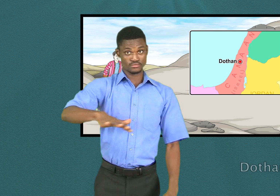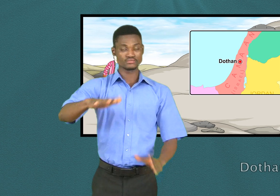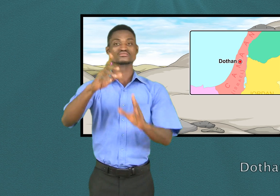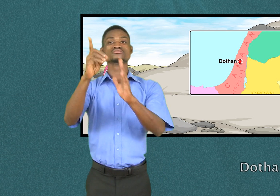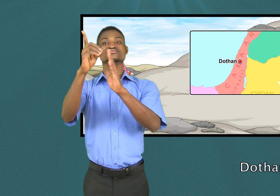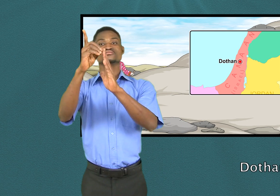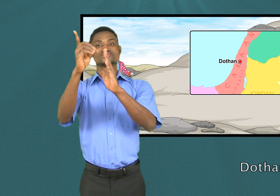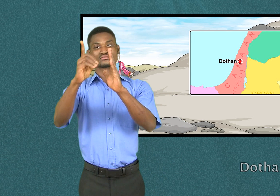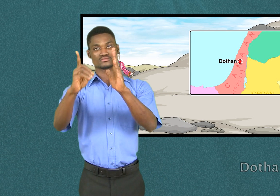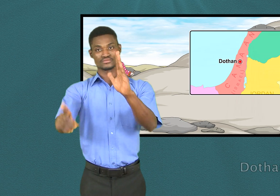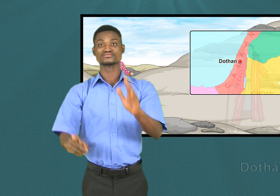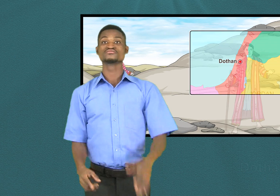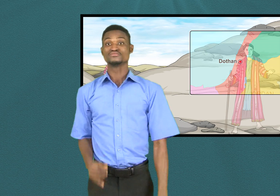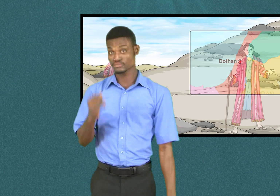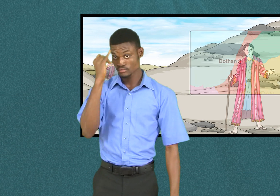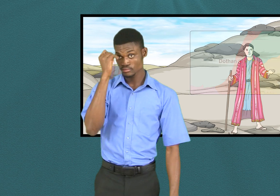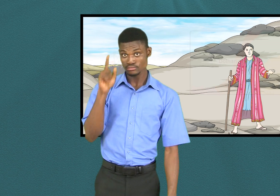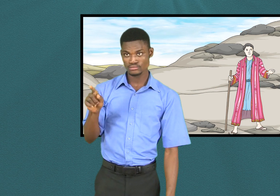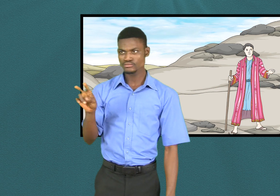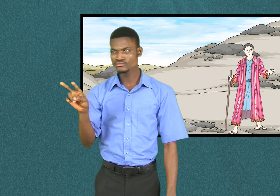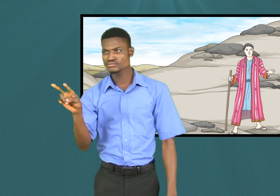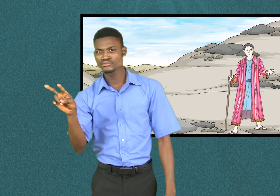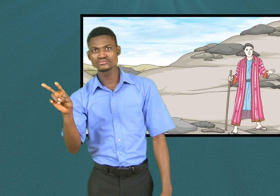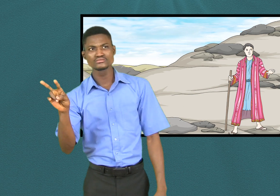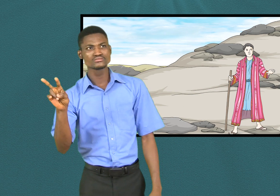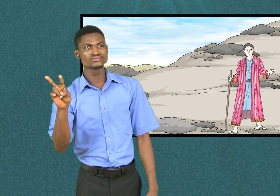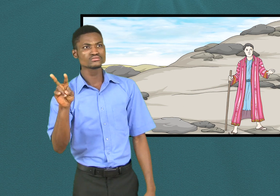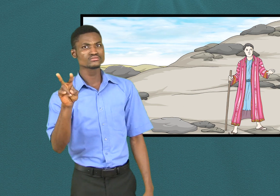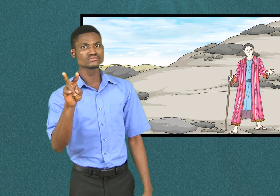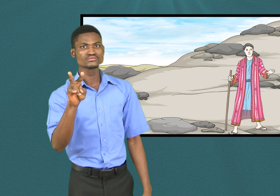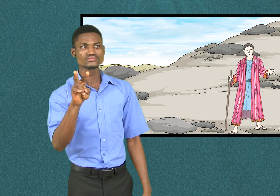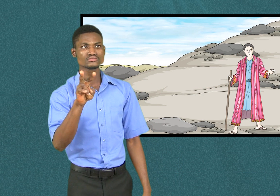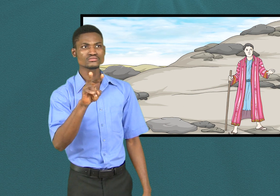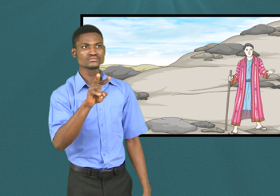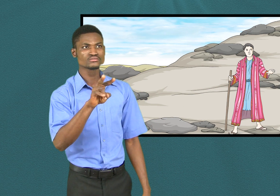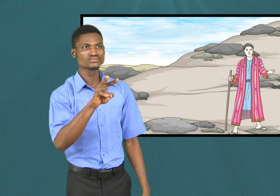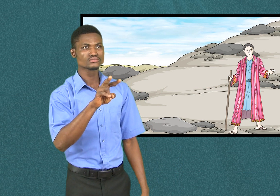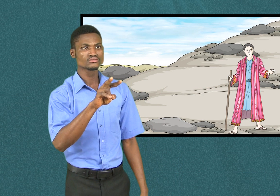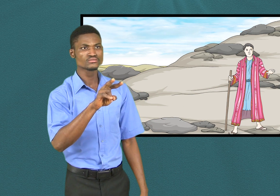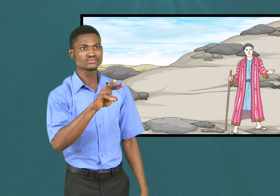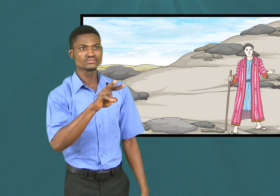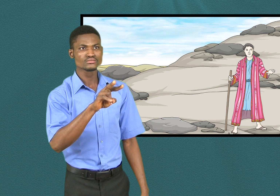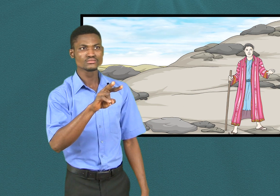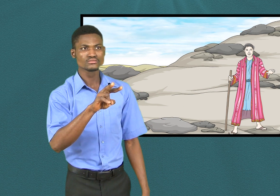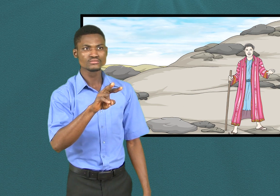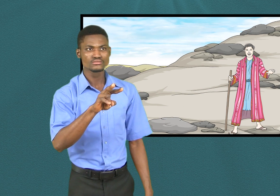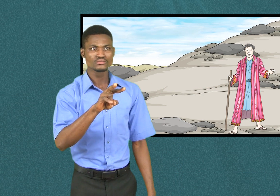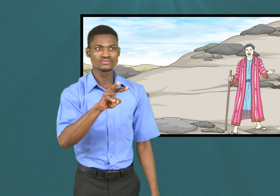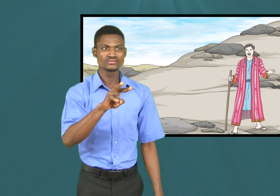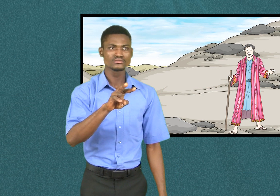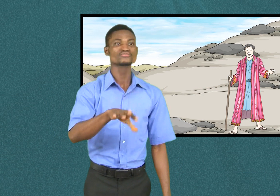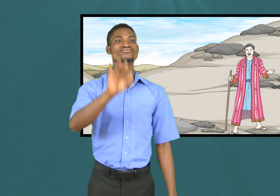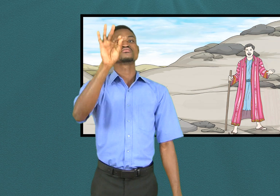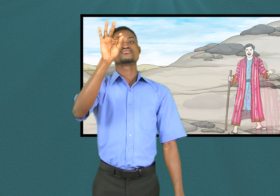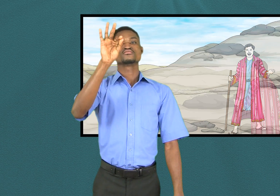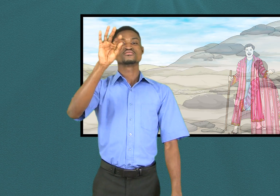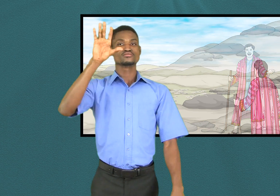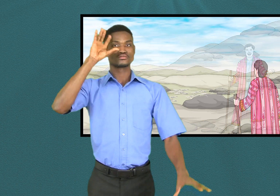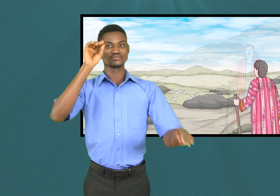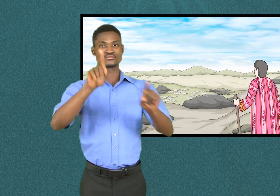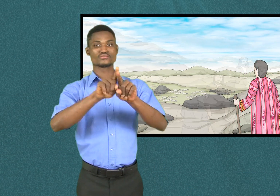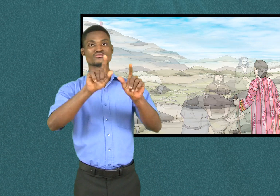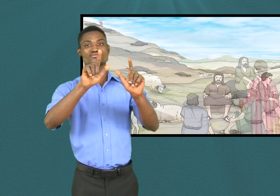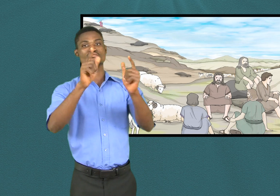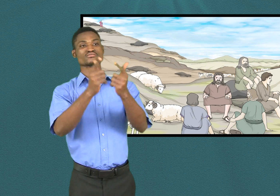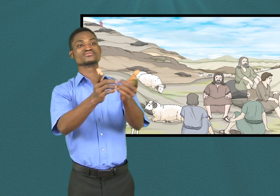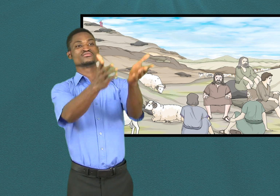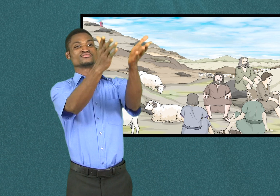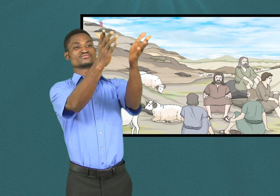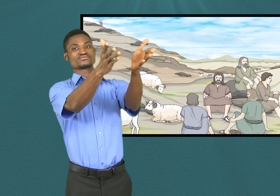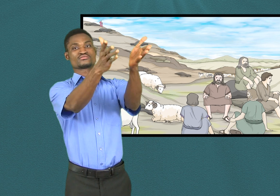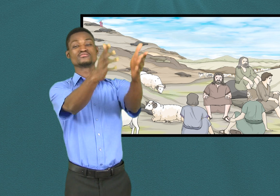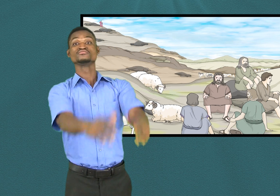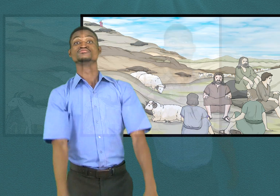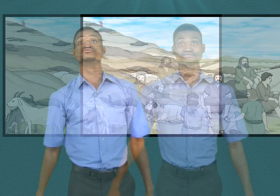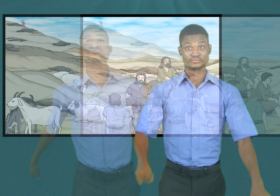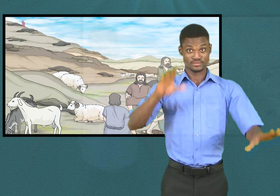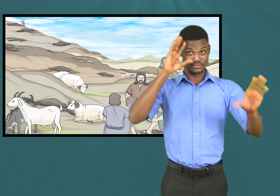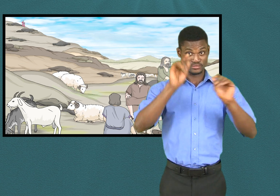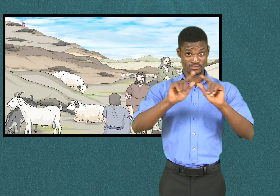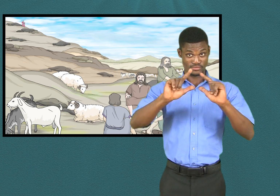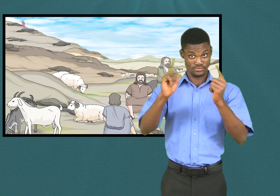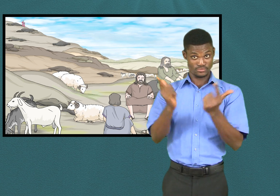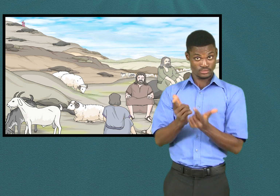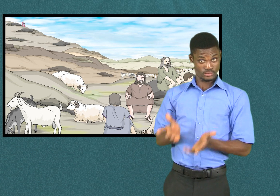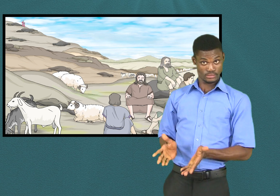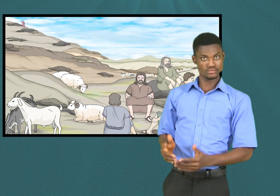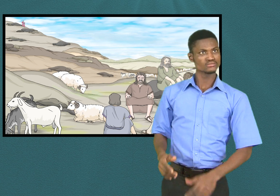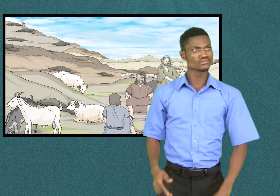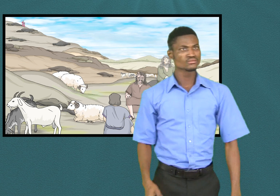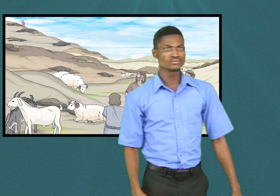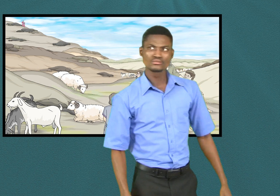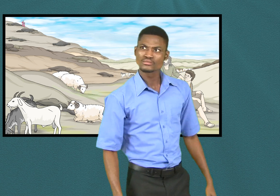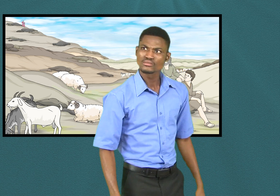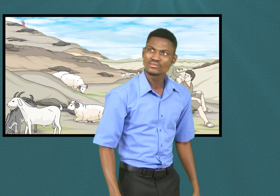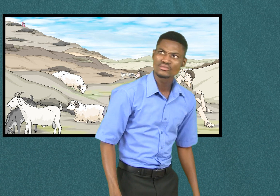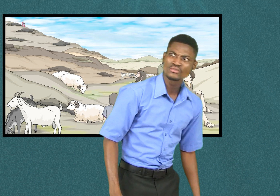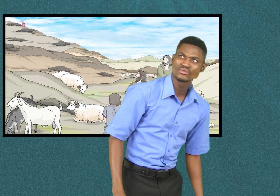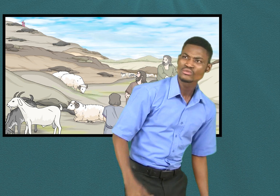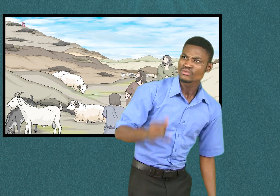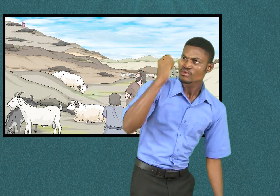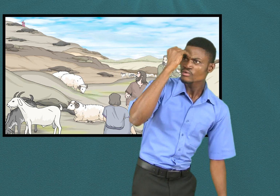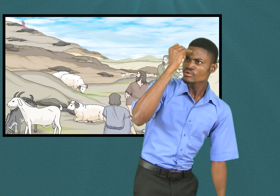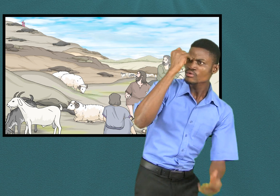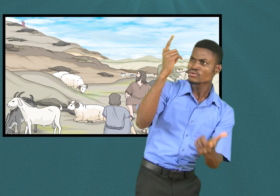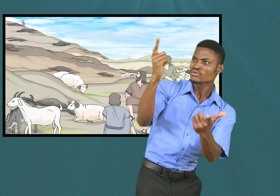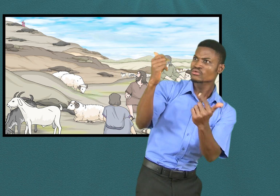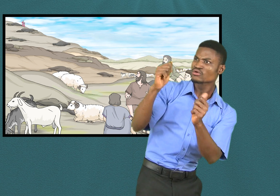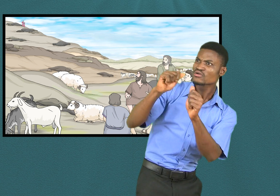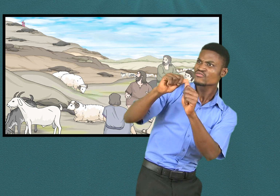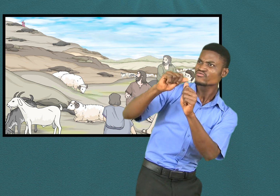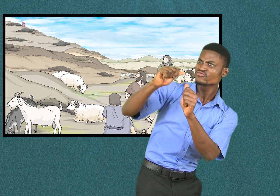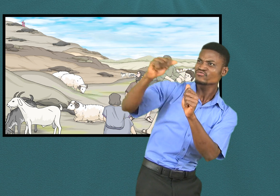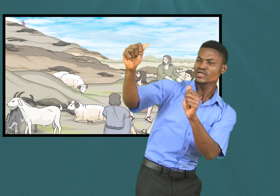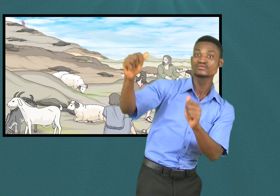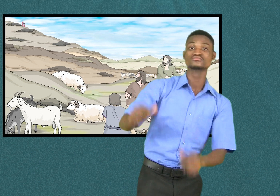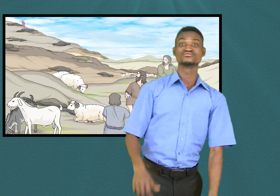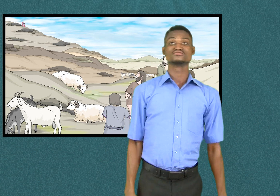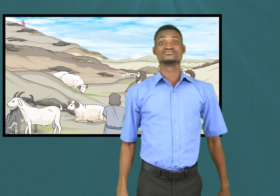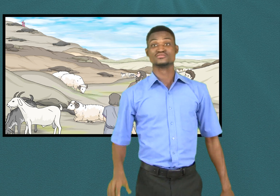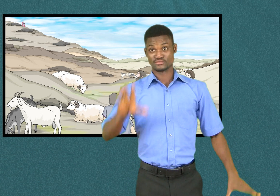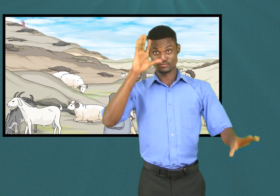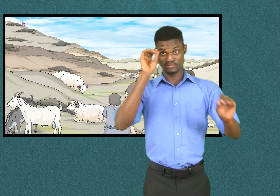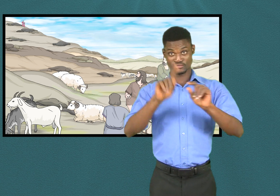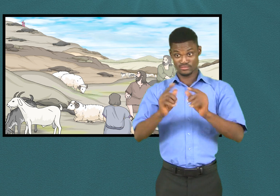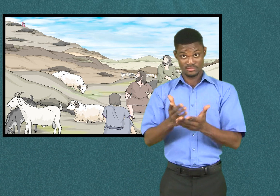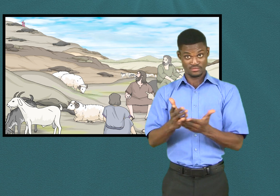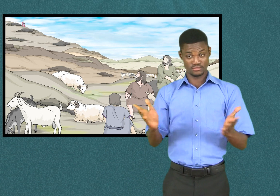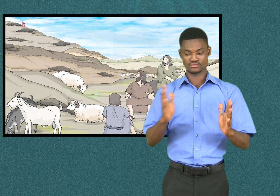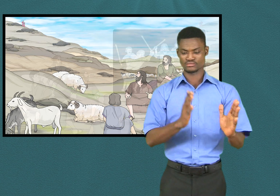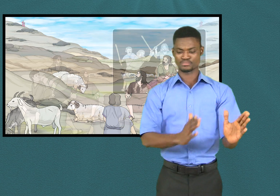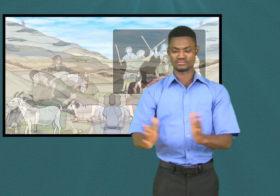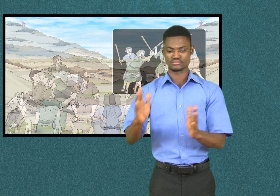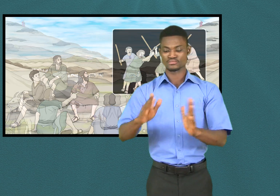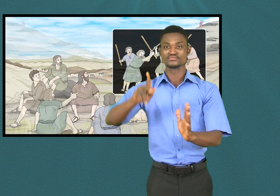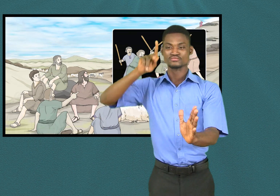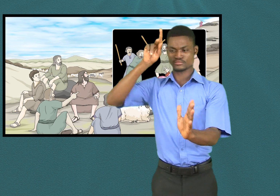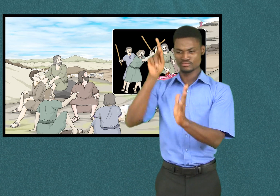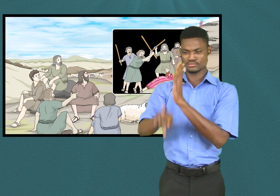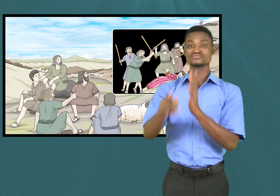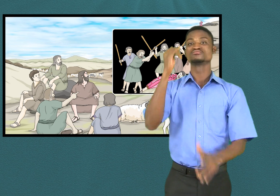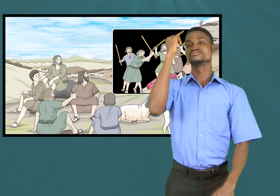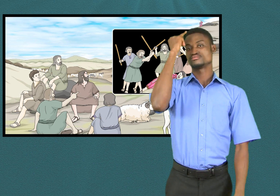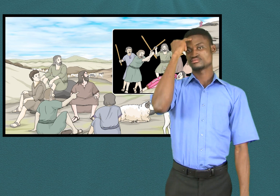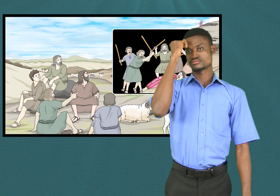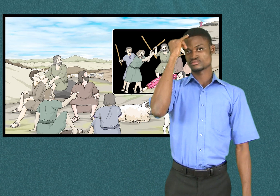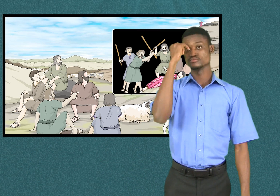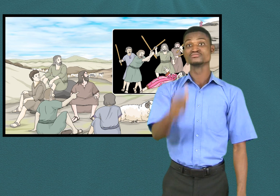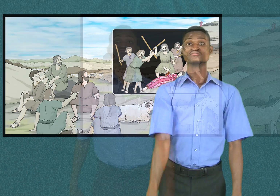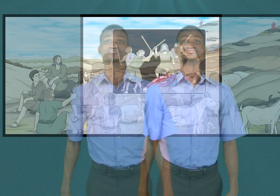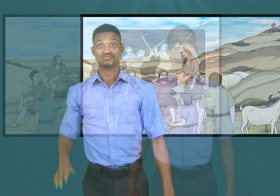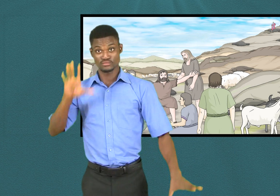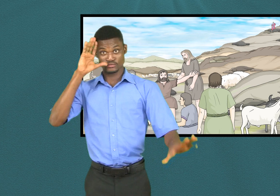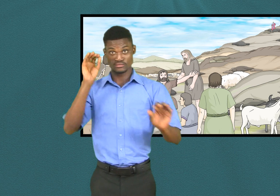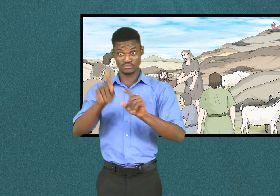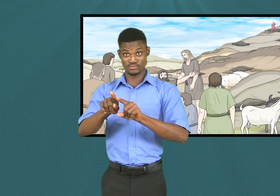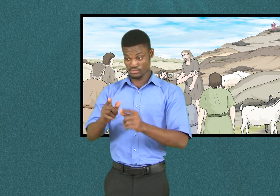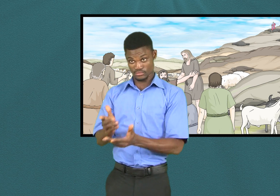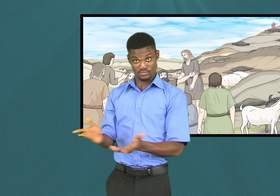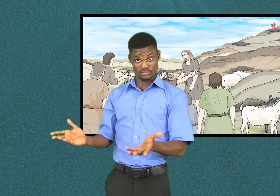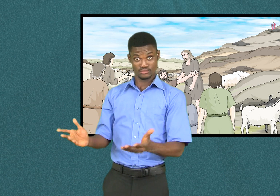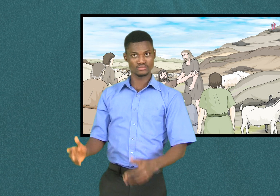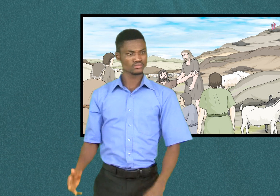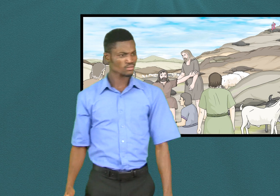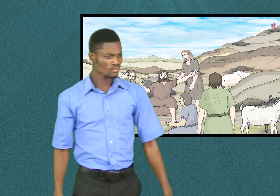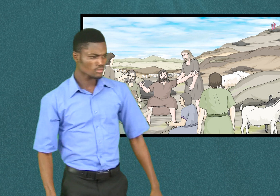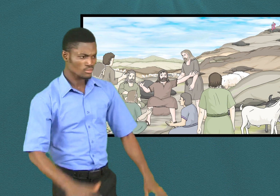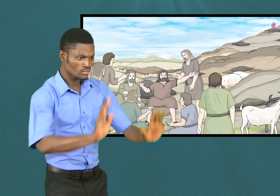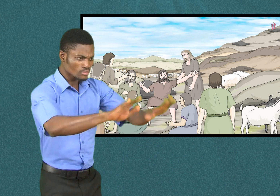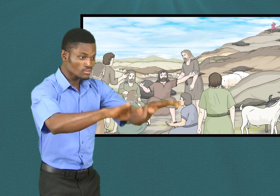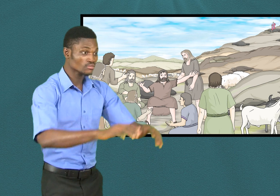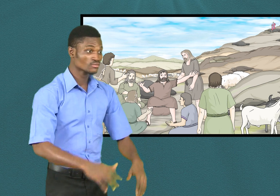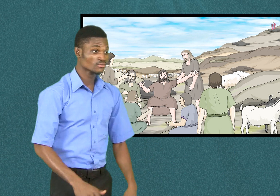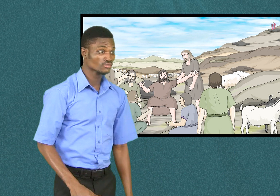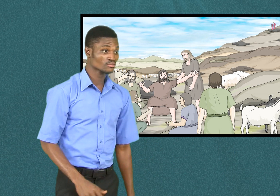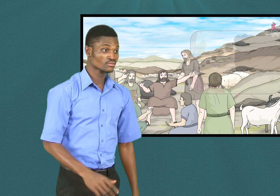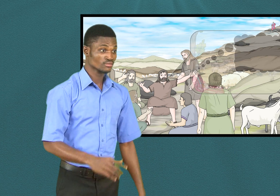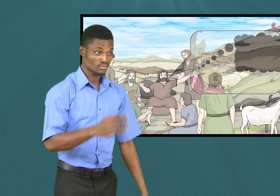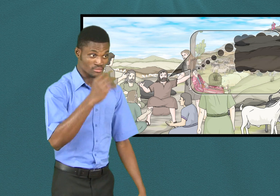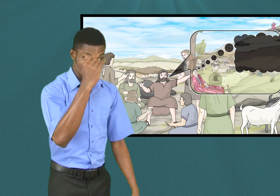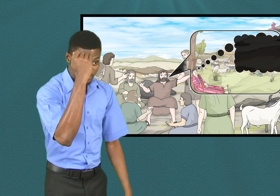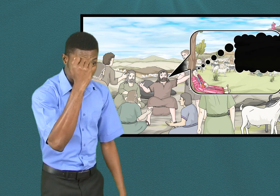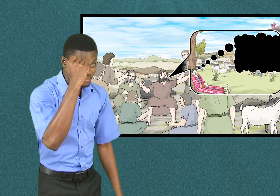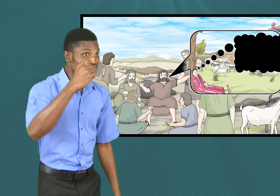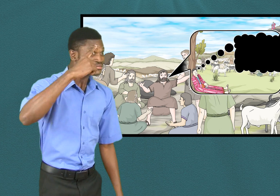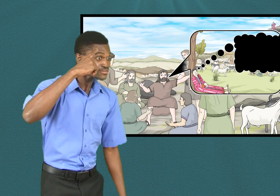Now Joseph’s brothers saw him in the distance, and before he arrived, they plotted to kill him.